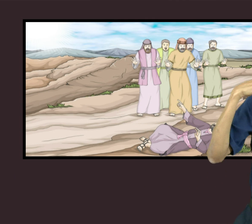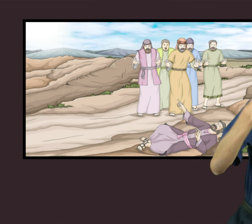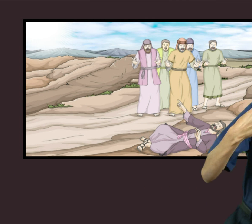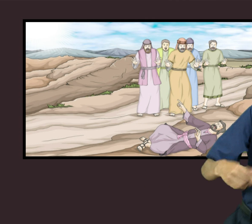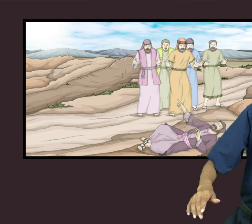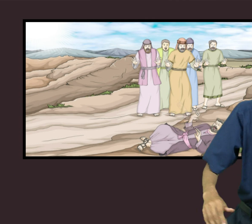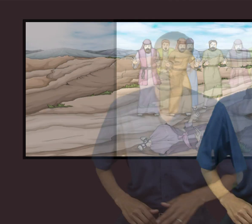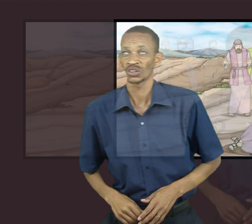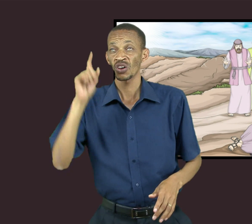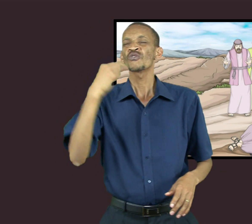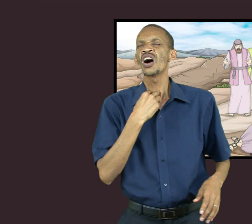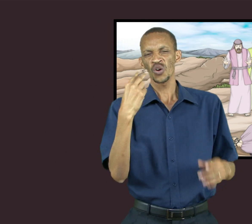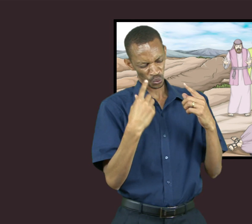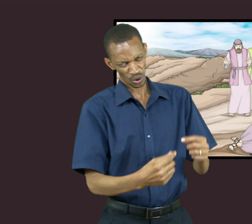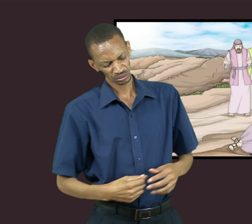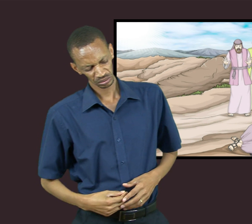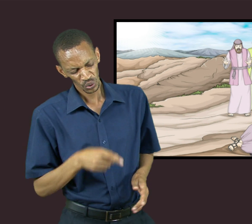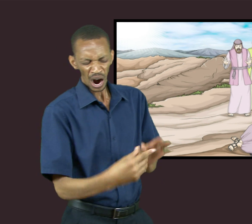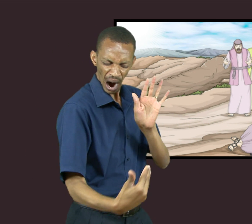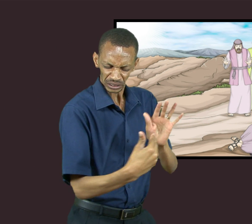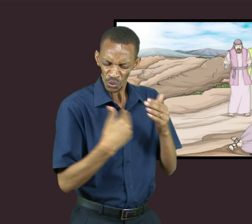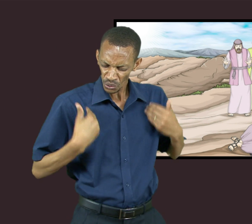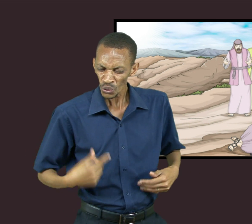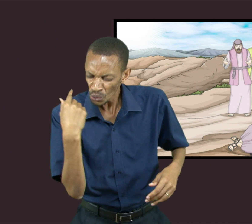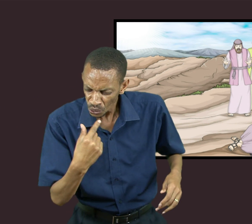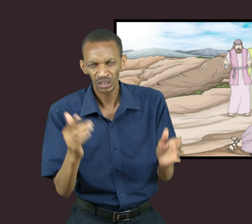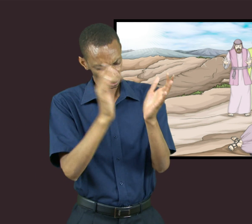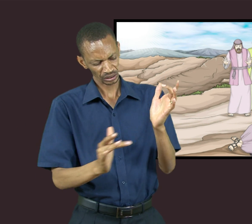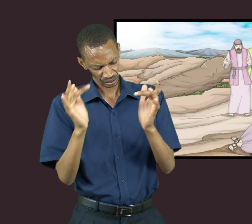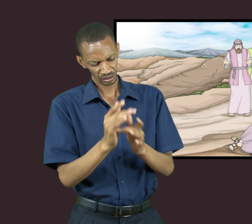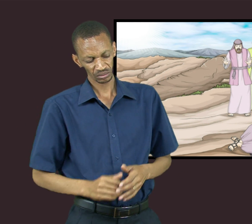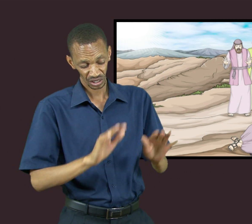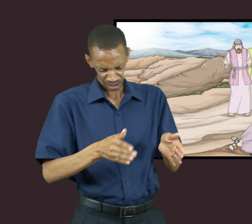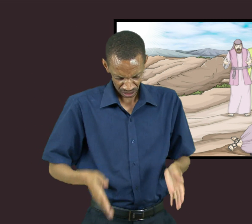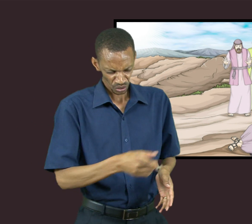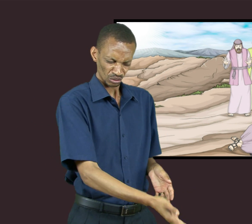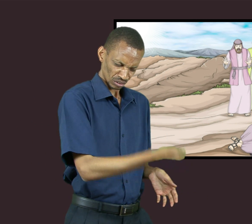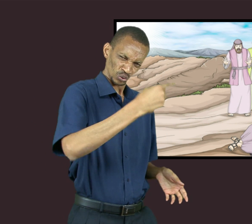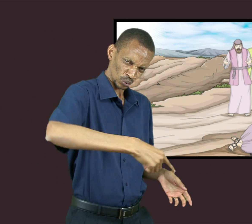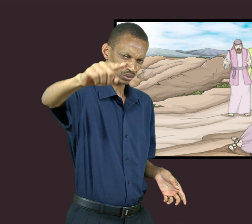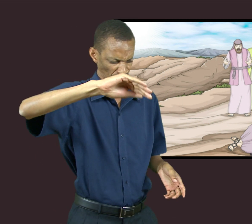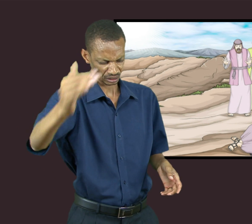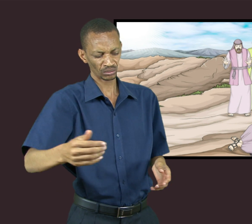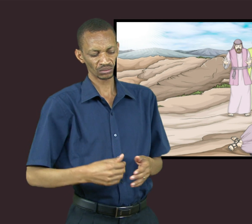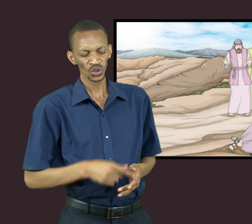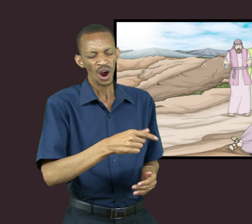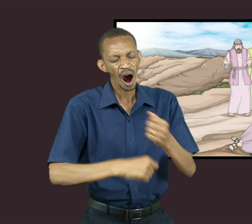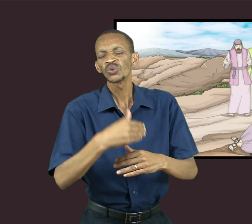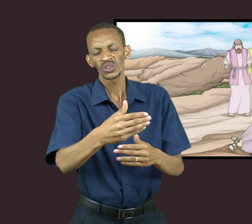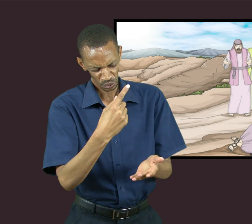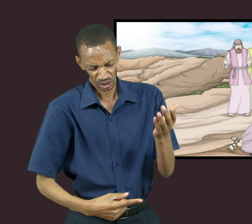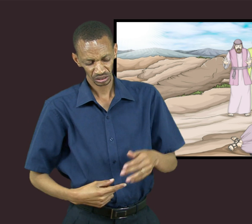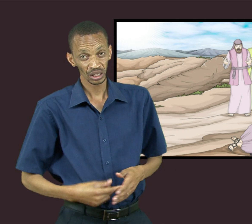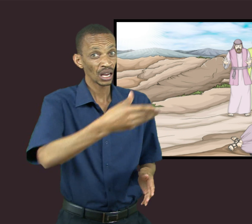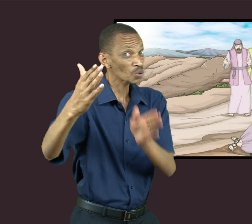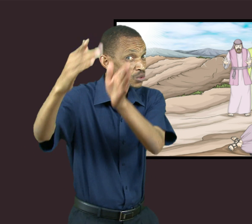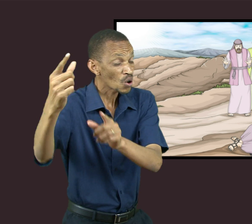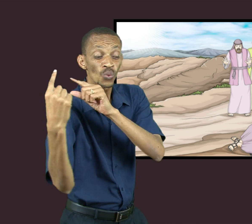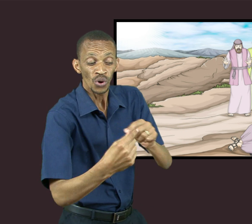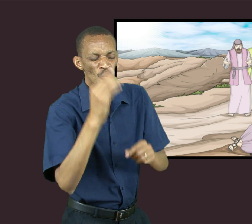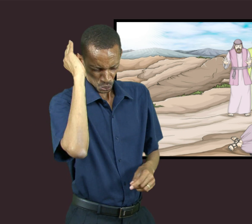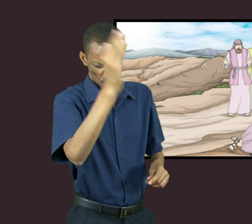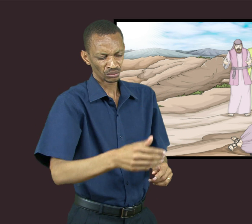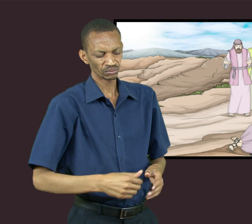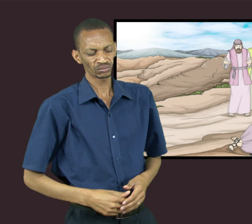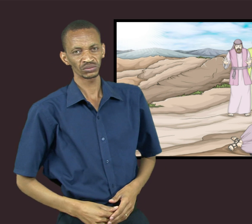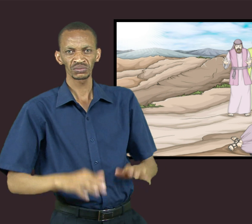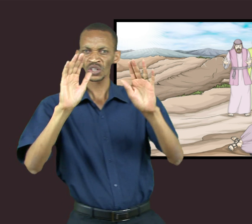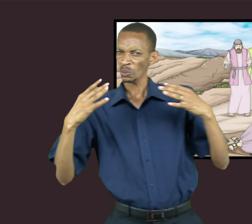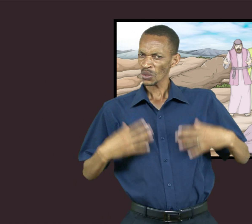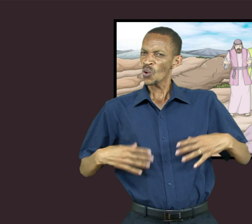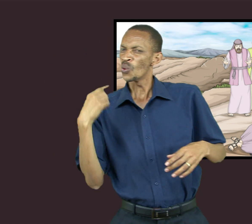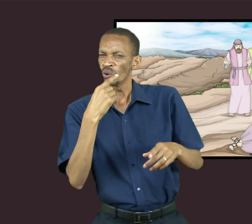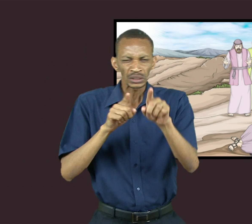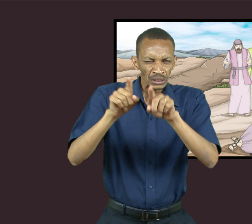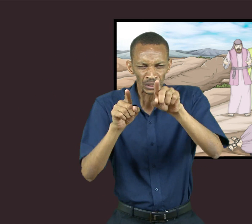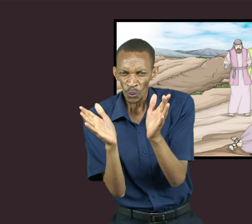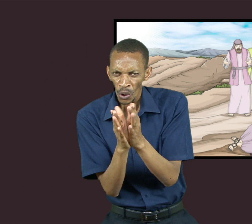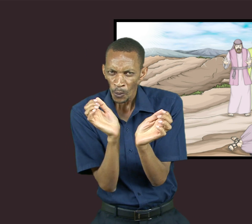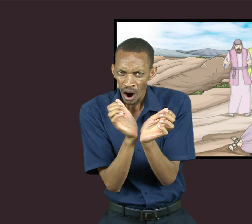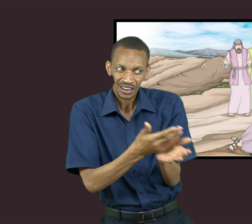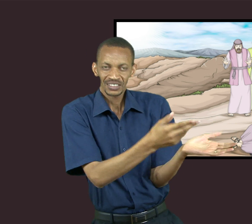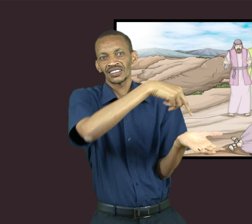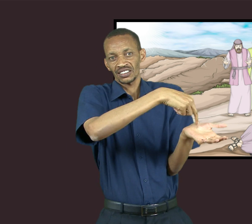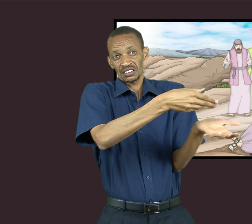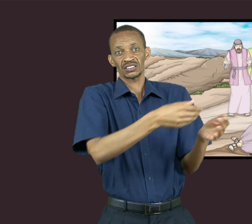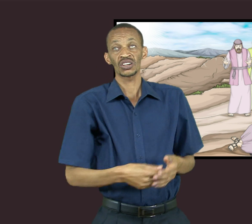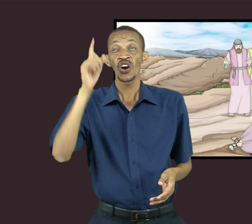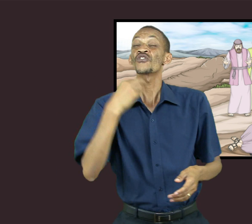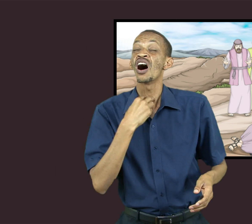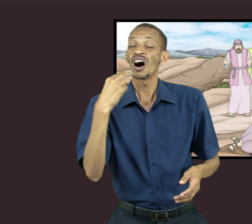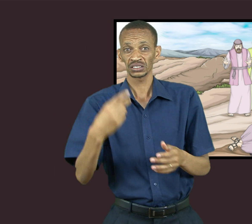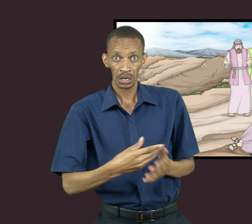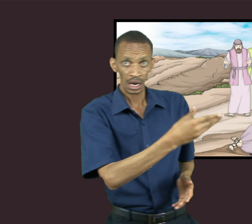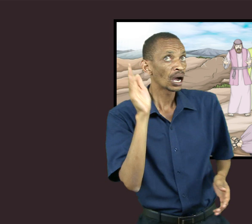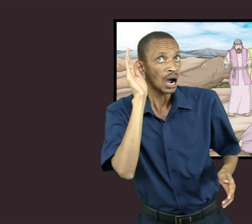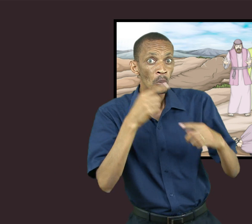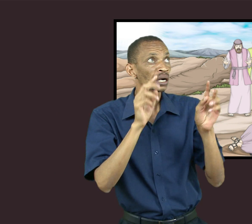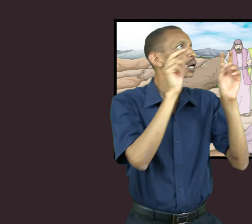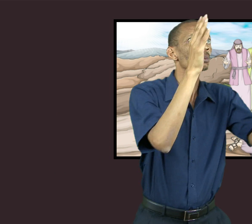“I am Jesus, whom you are persecuting,” He replied. “Now get up and go into the city, and you will be told what you must do.”